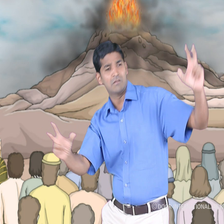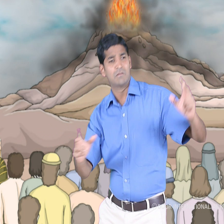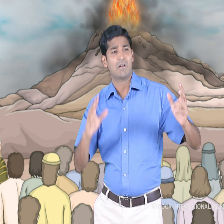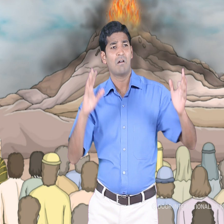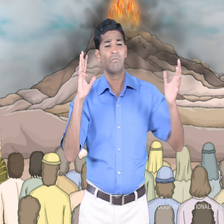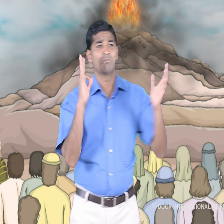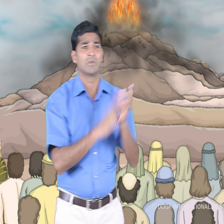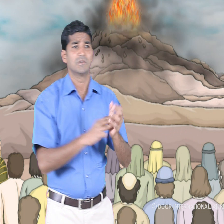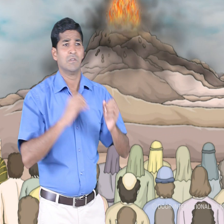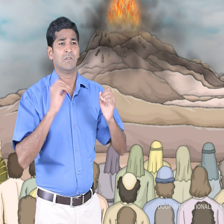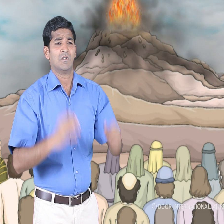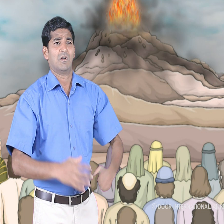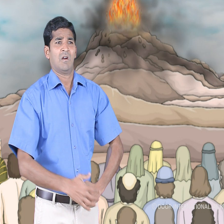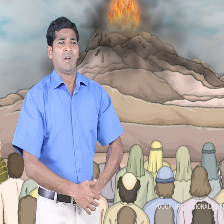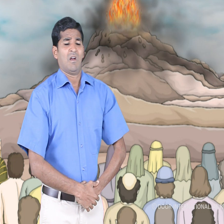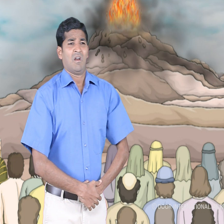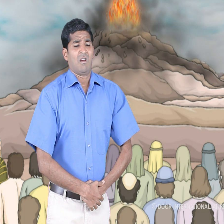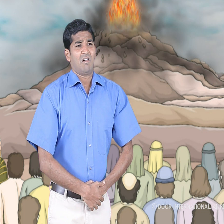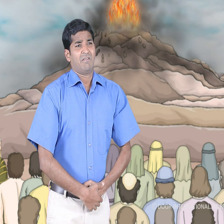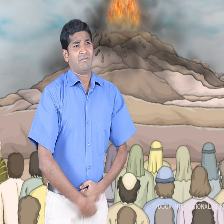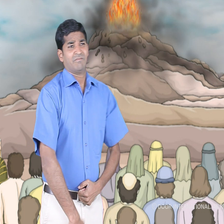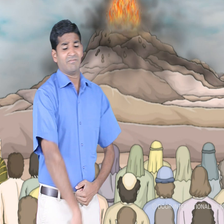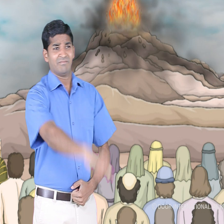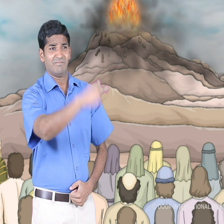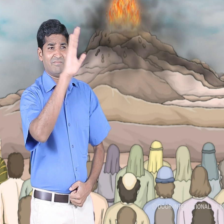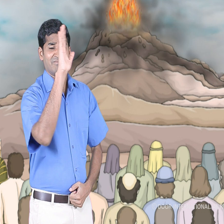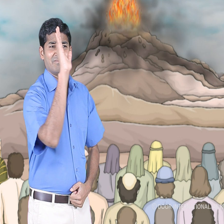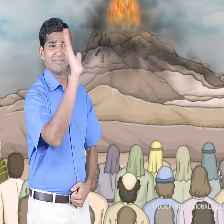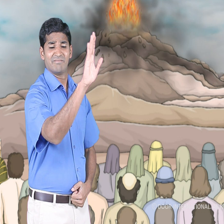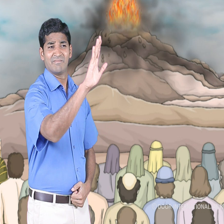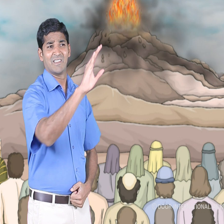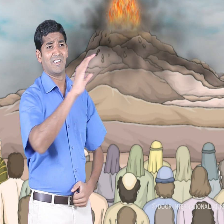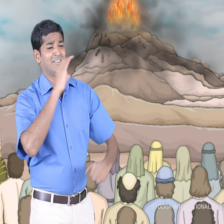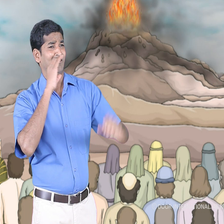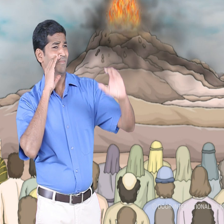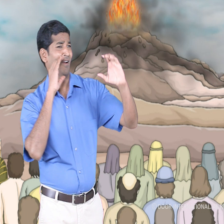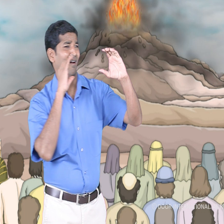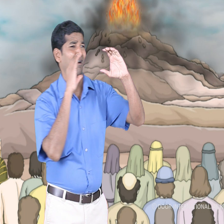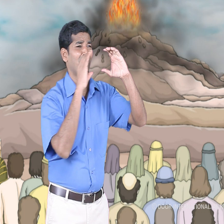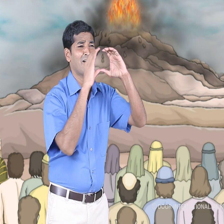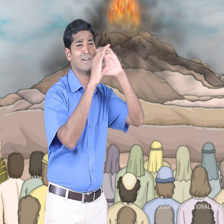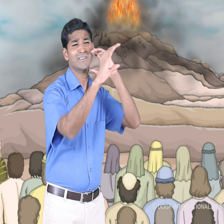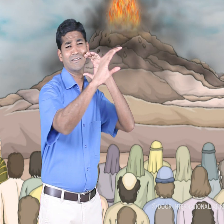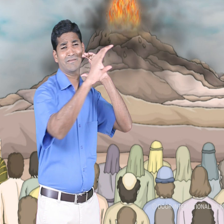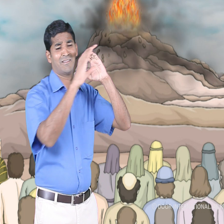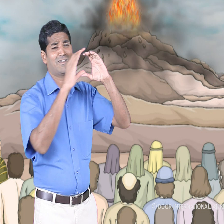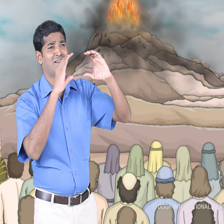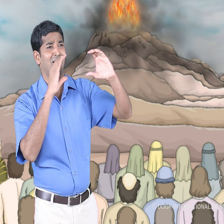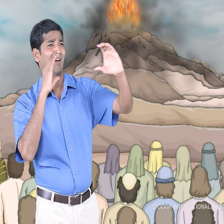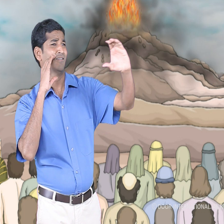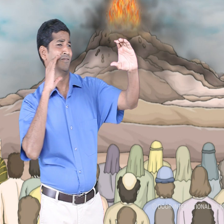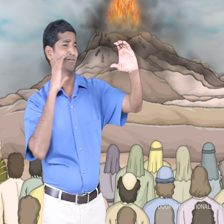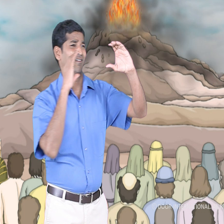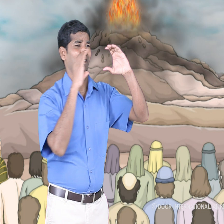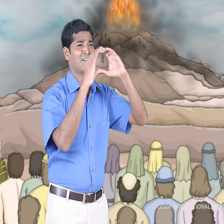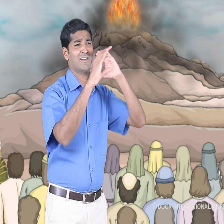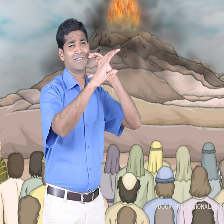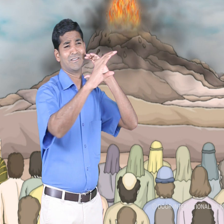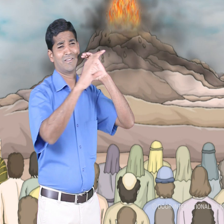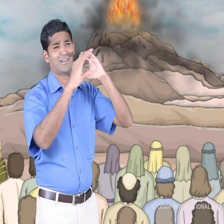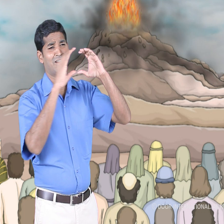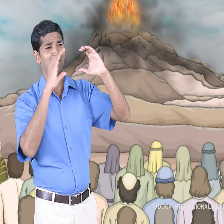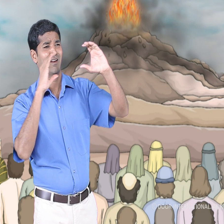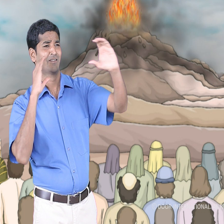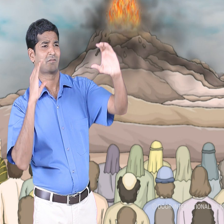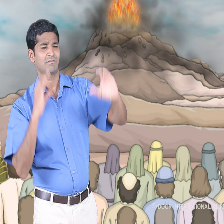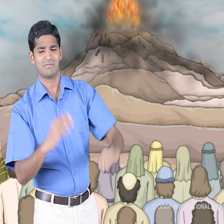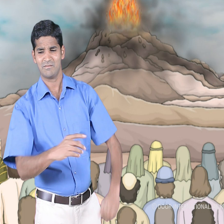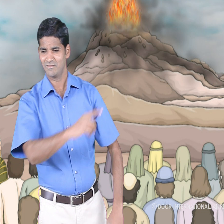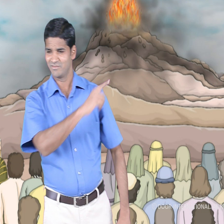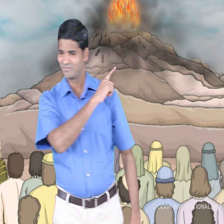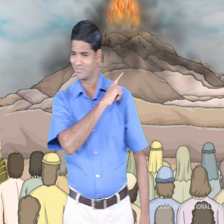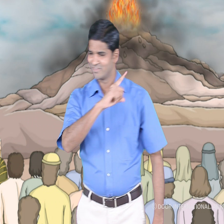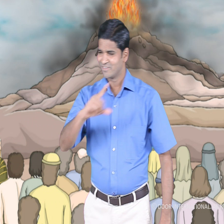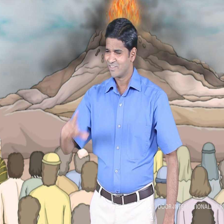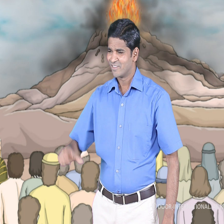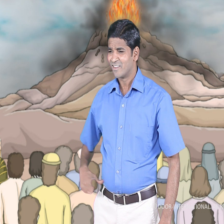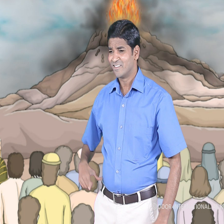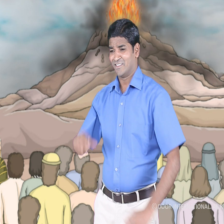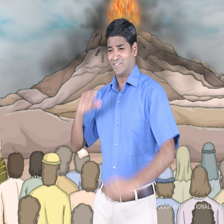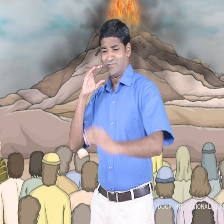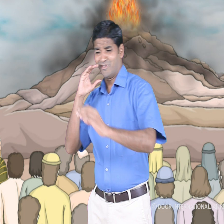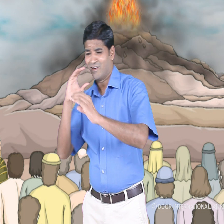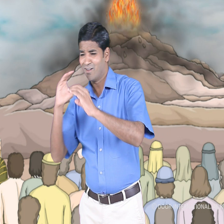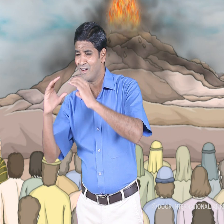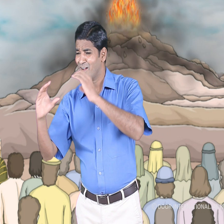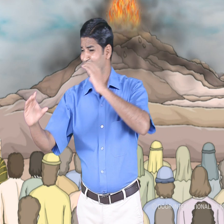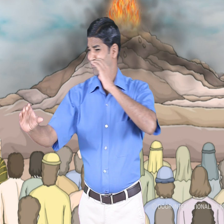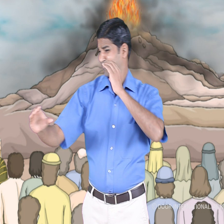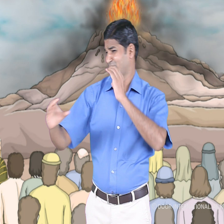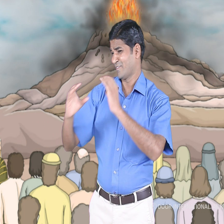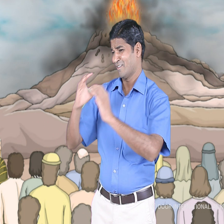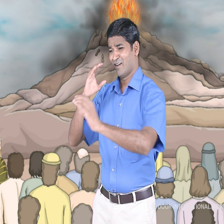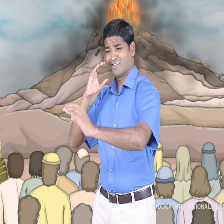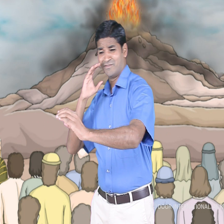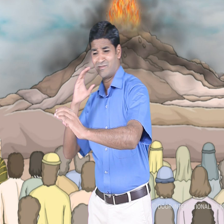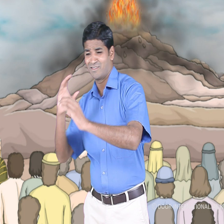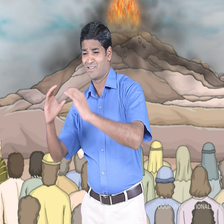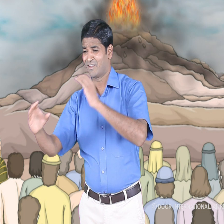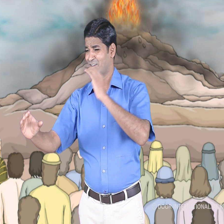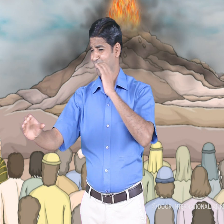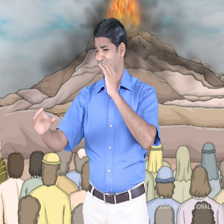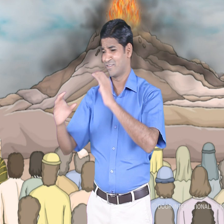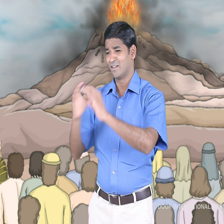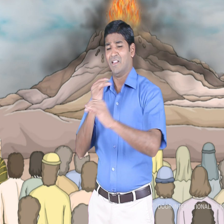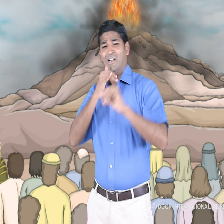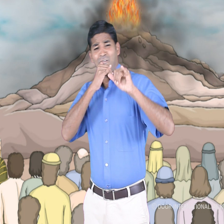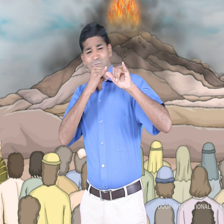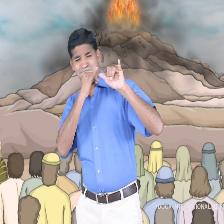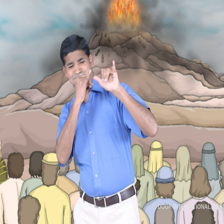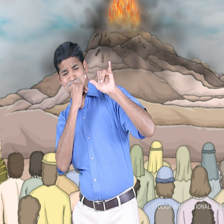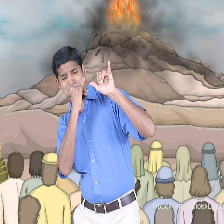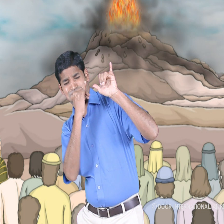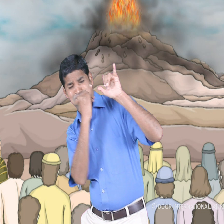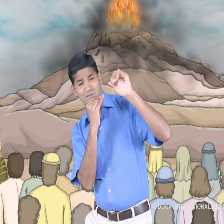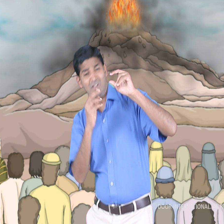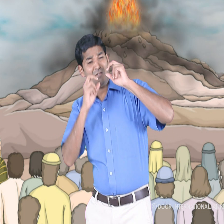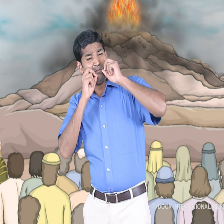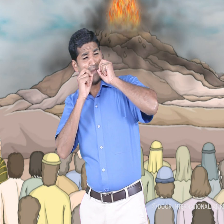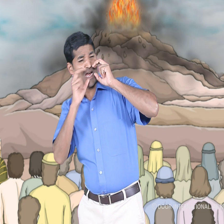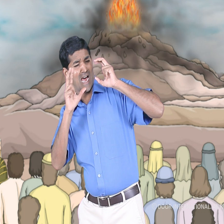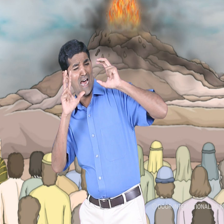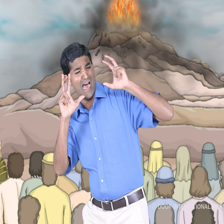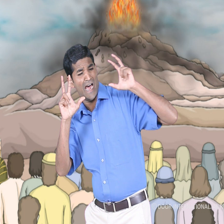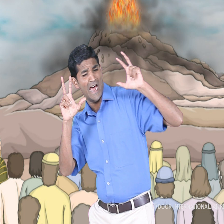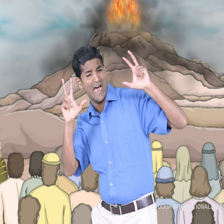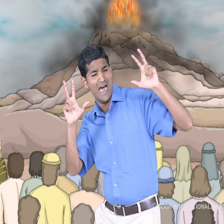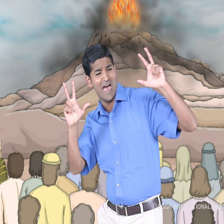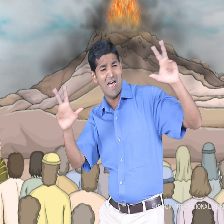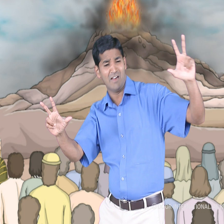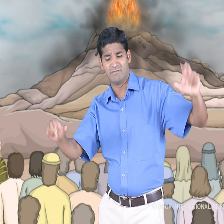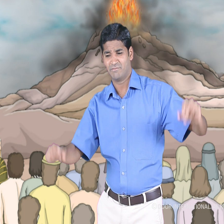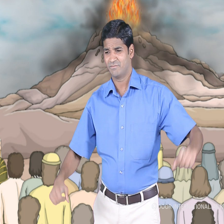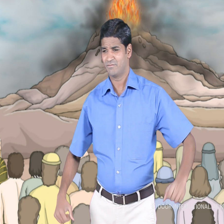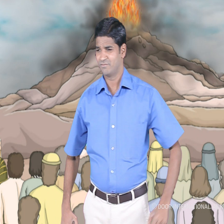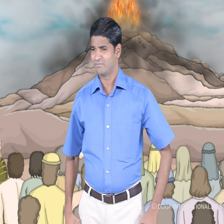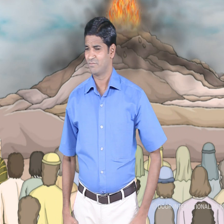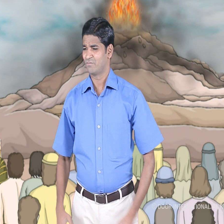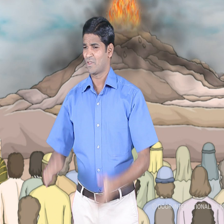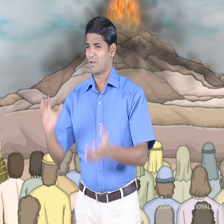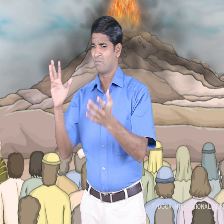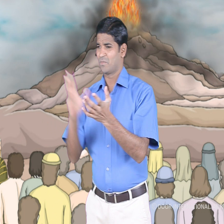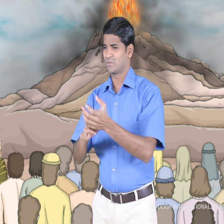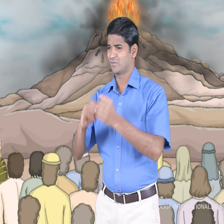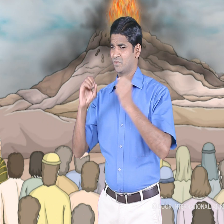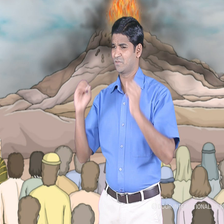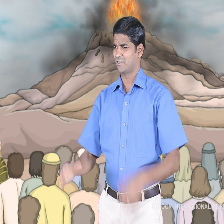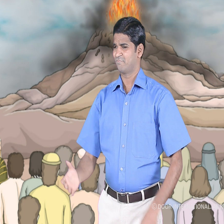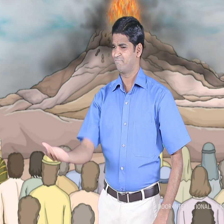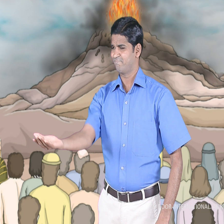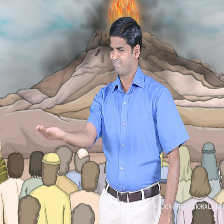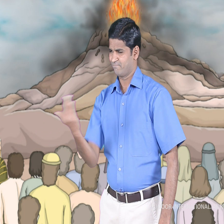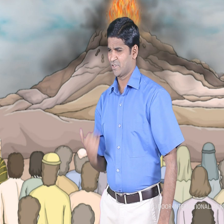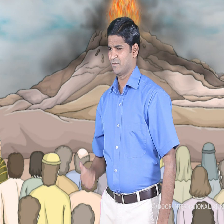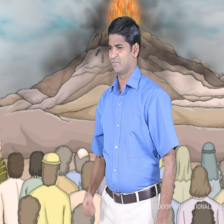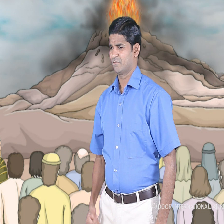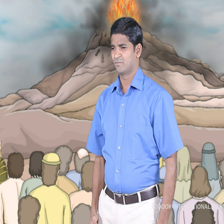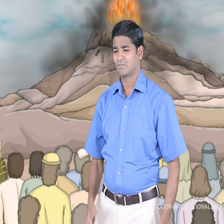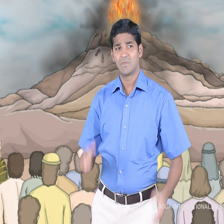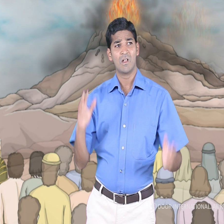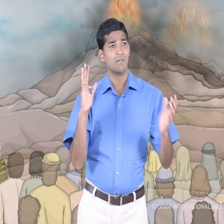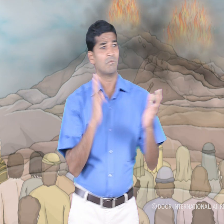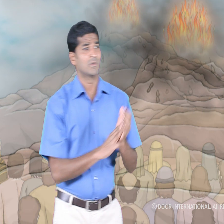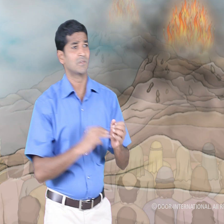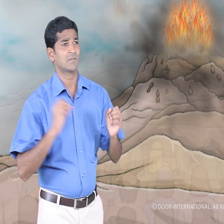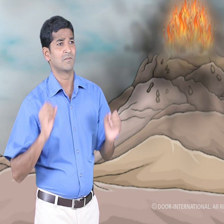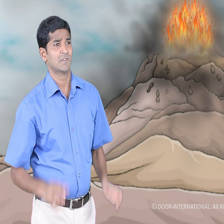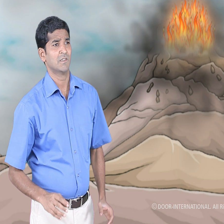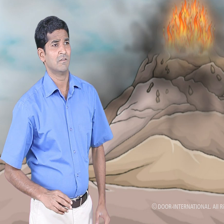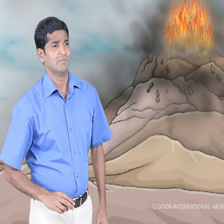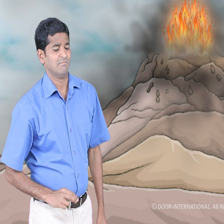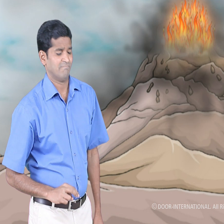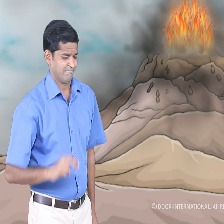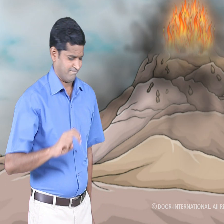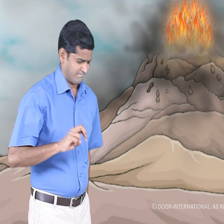And as the sound of the ram’s horn grew louder and louder, Moses spoke and God answered him in the thunder.